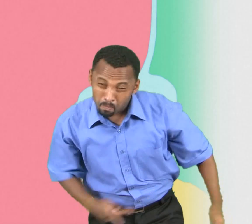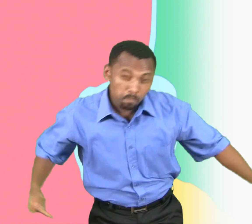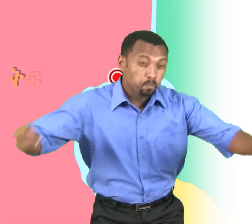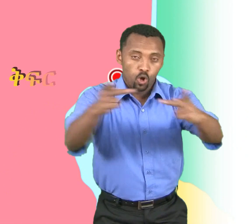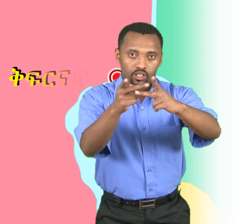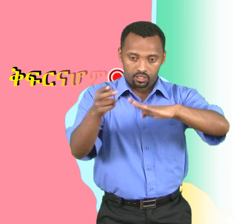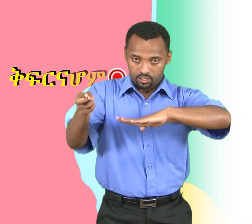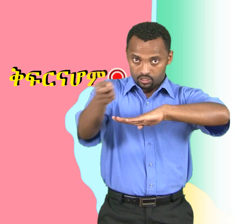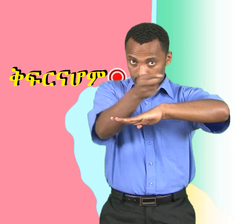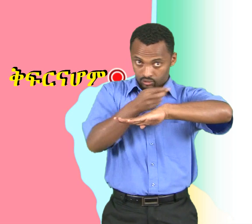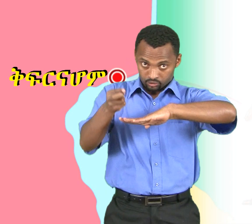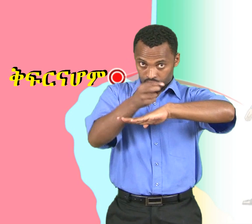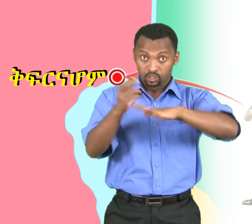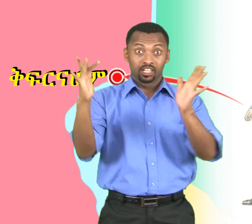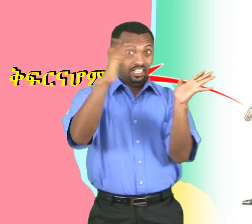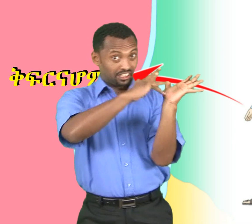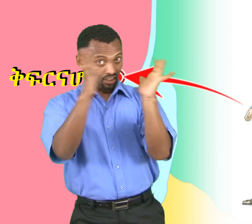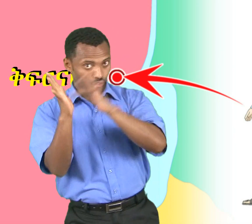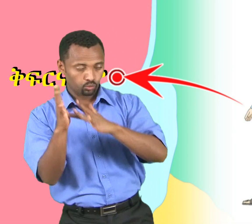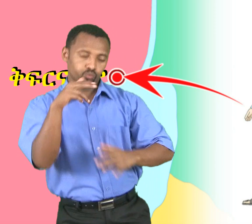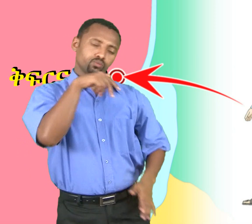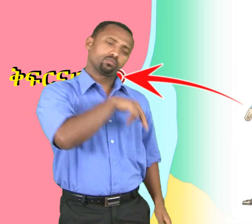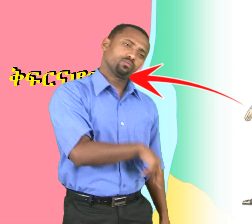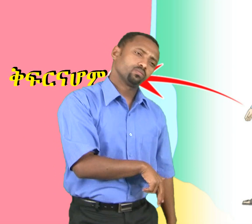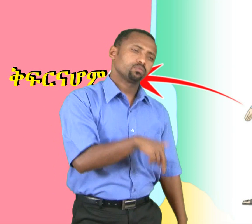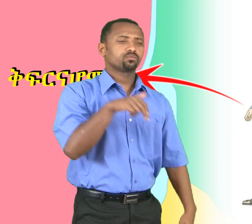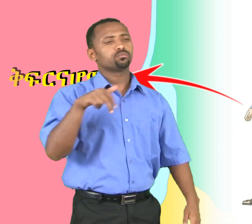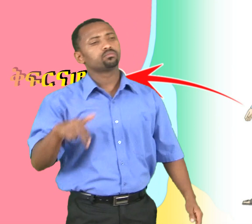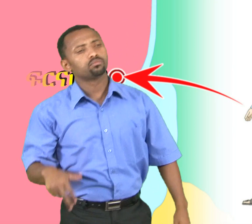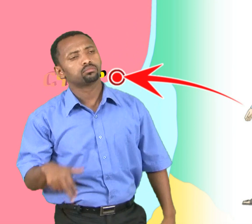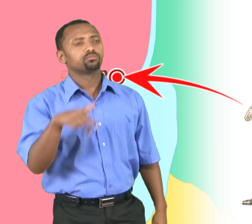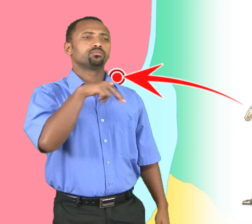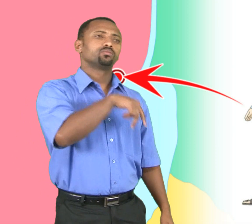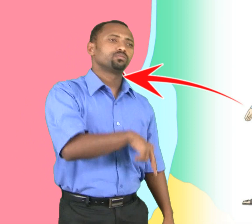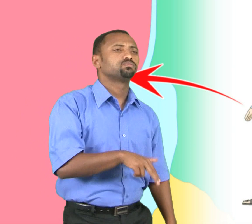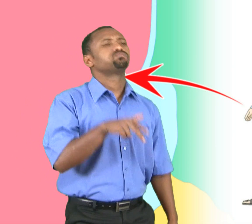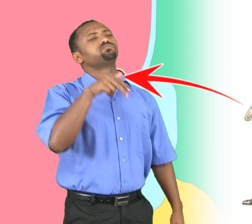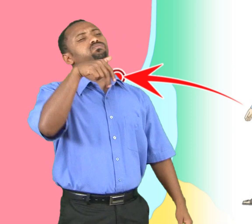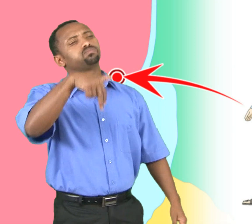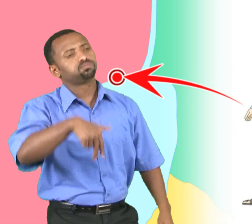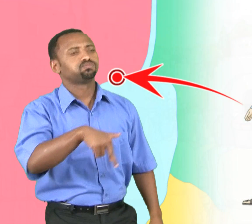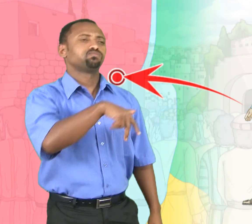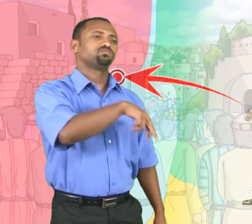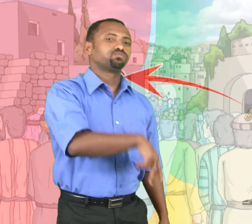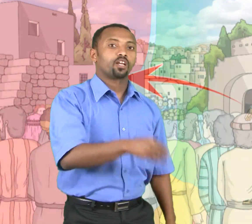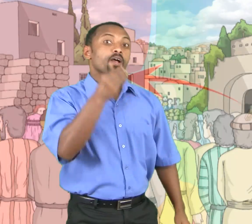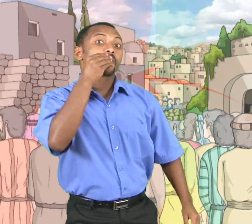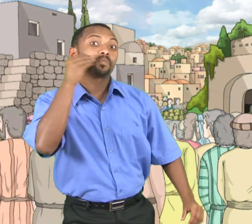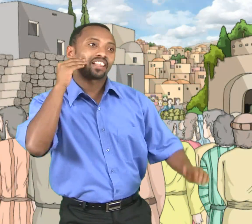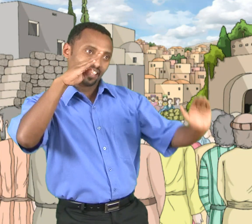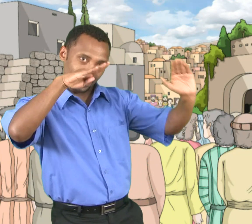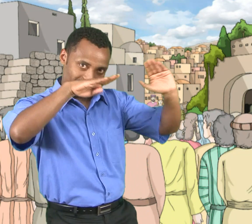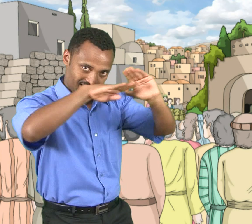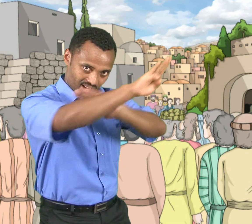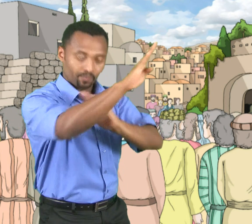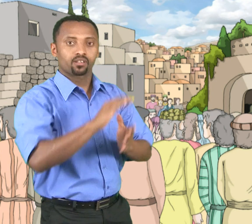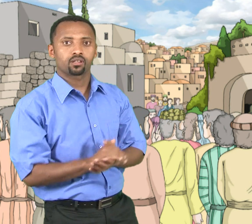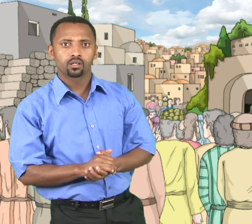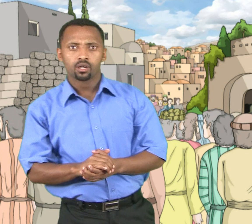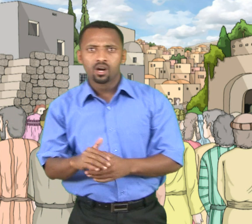A few days later Jesus went back to Capernaum.